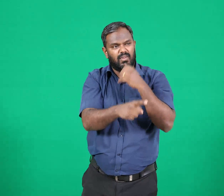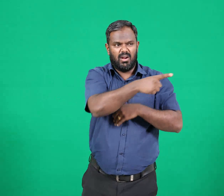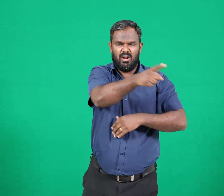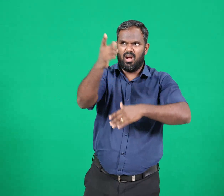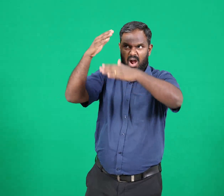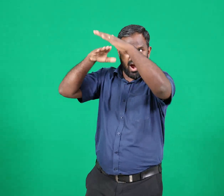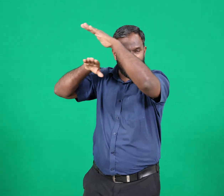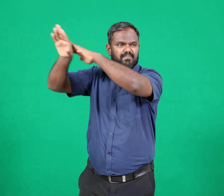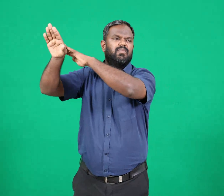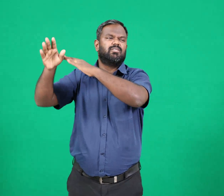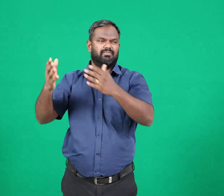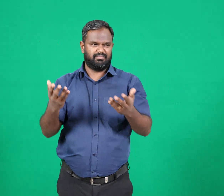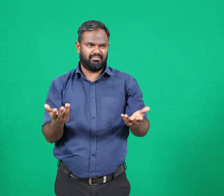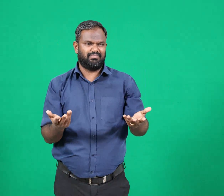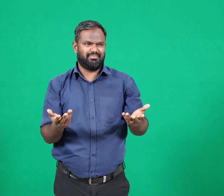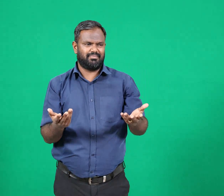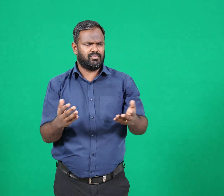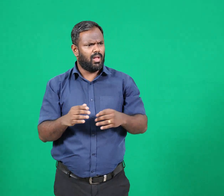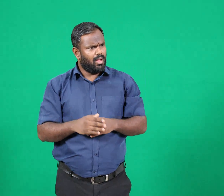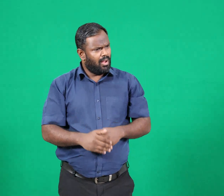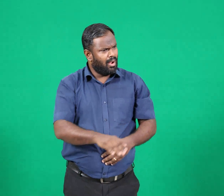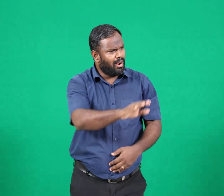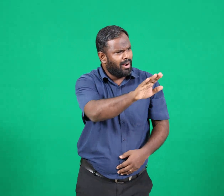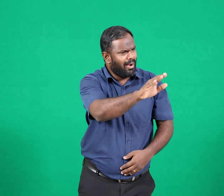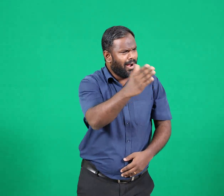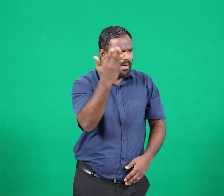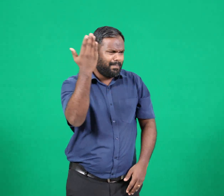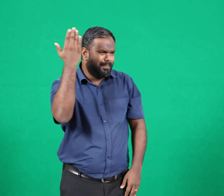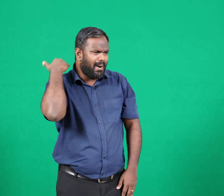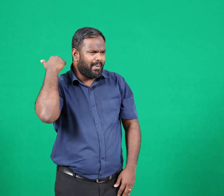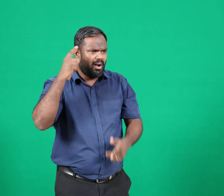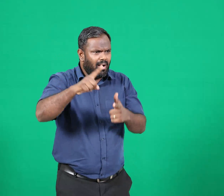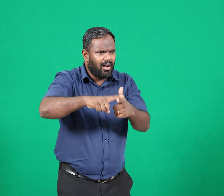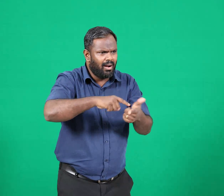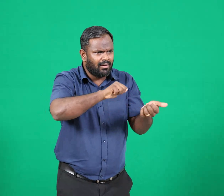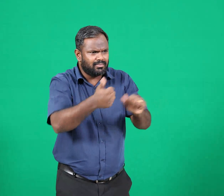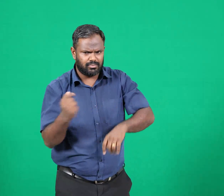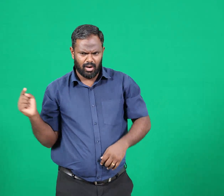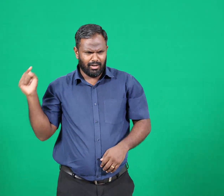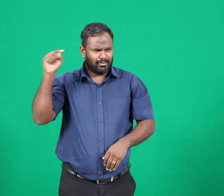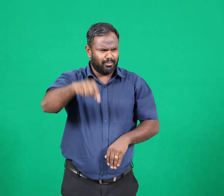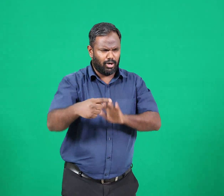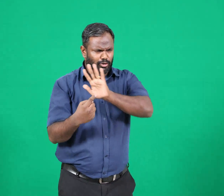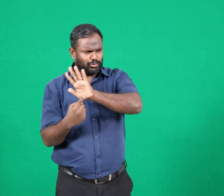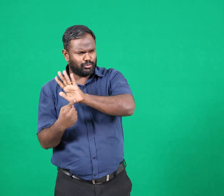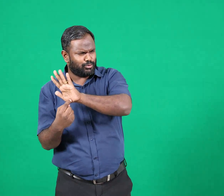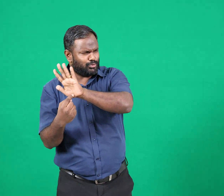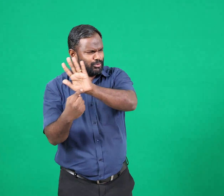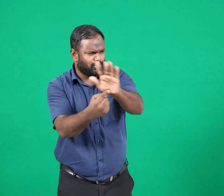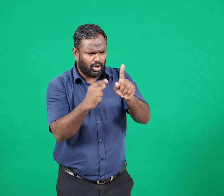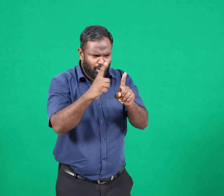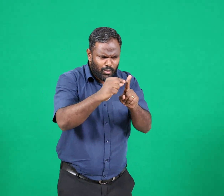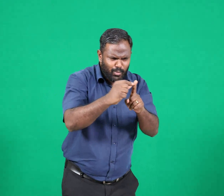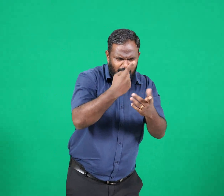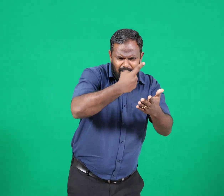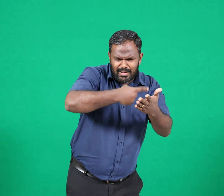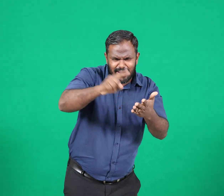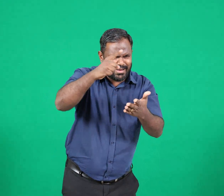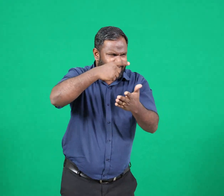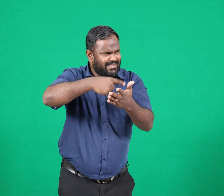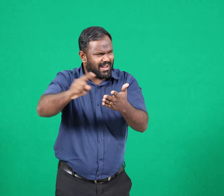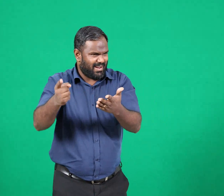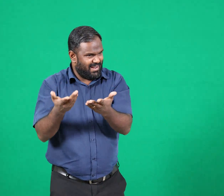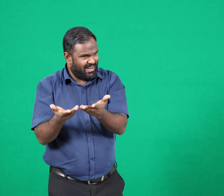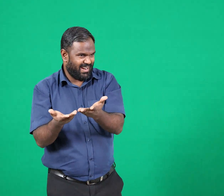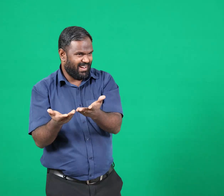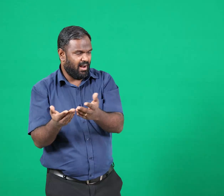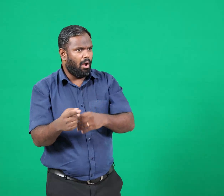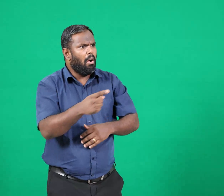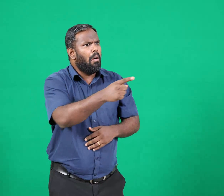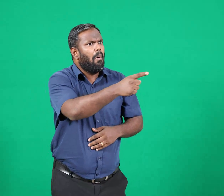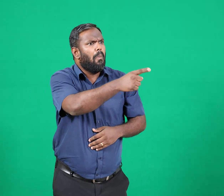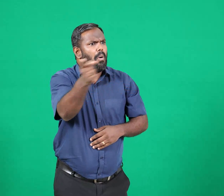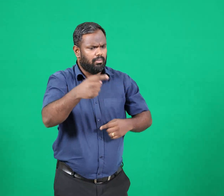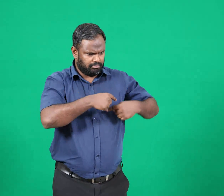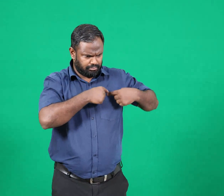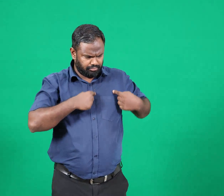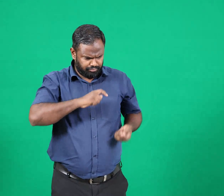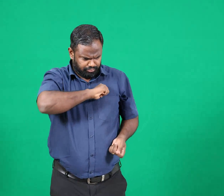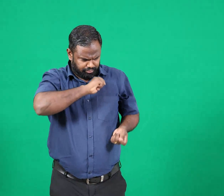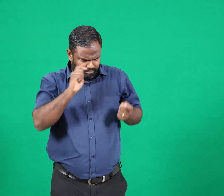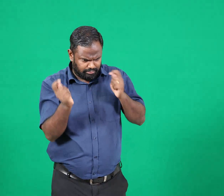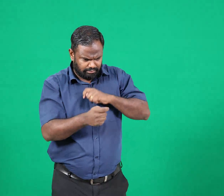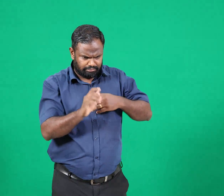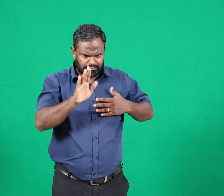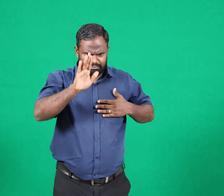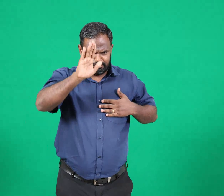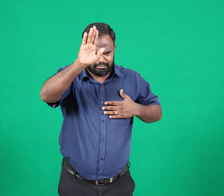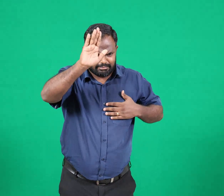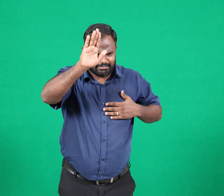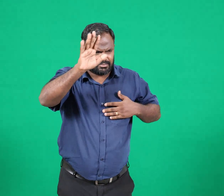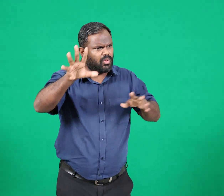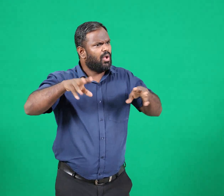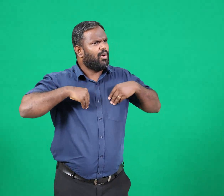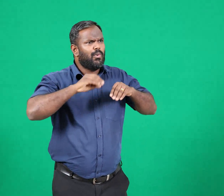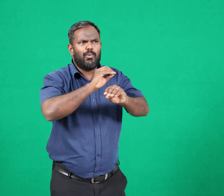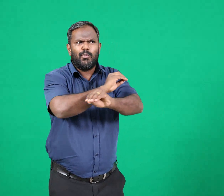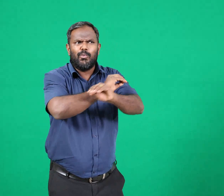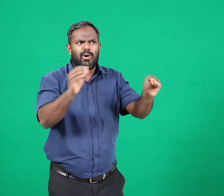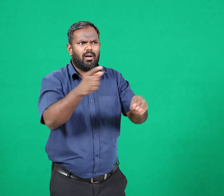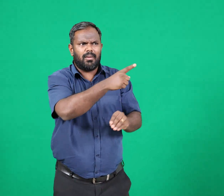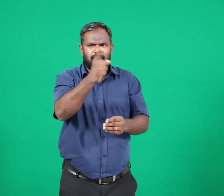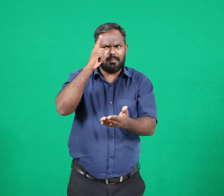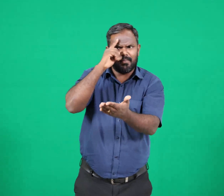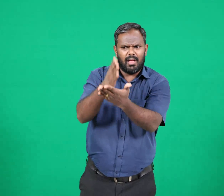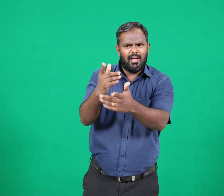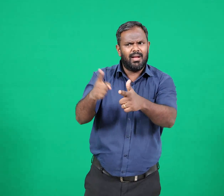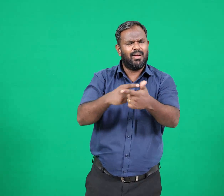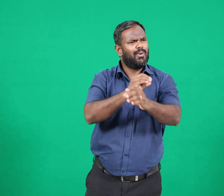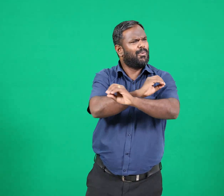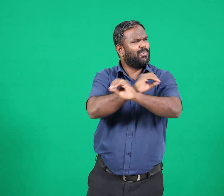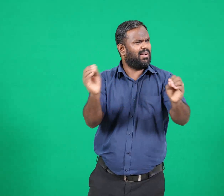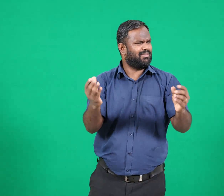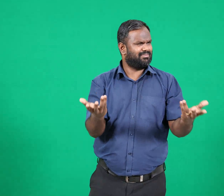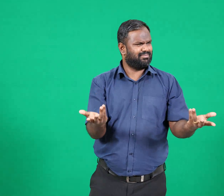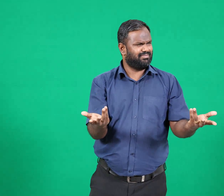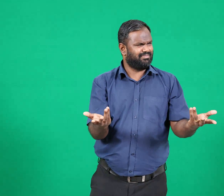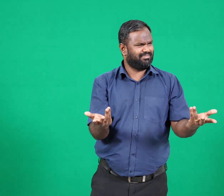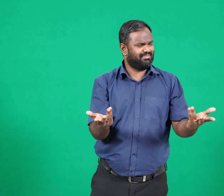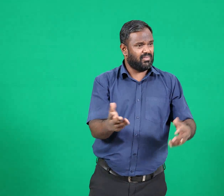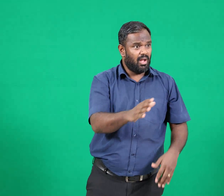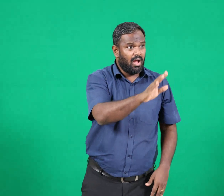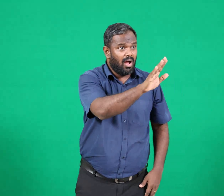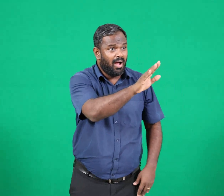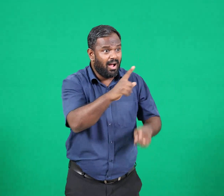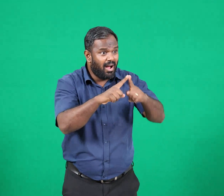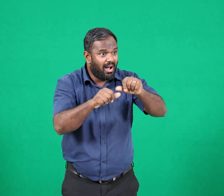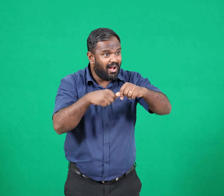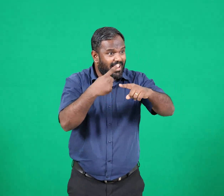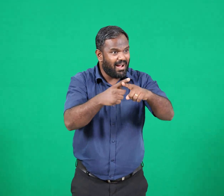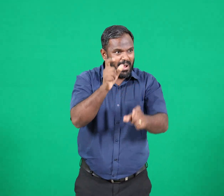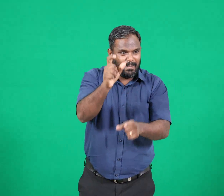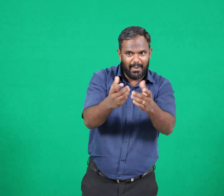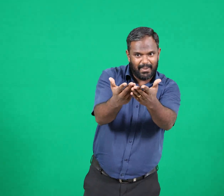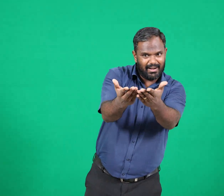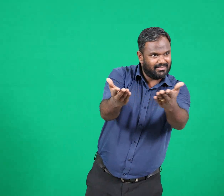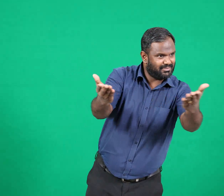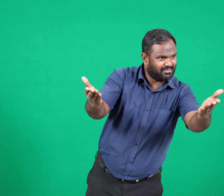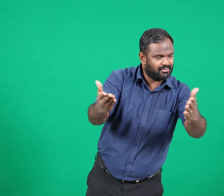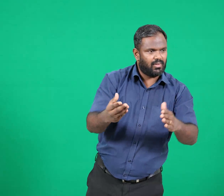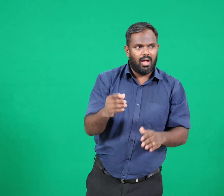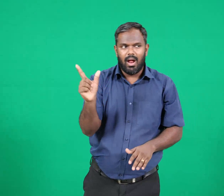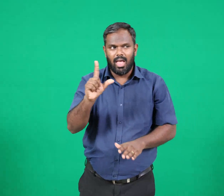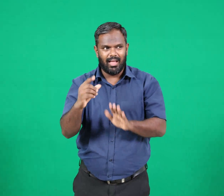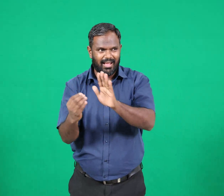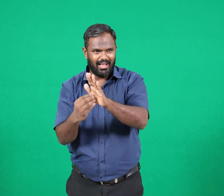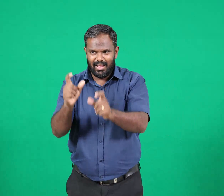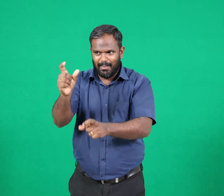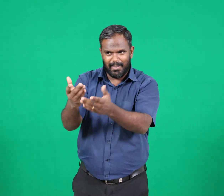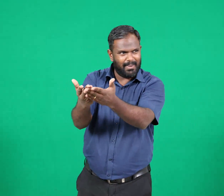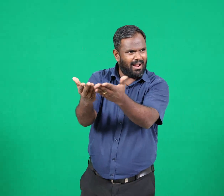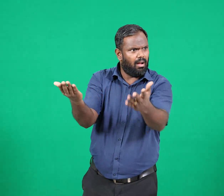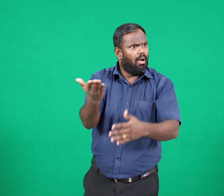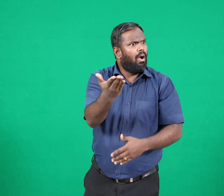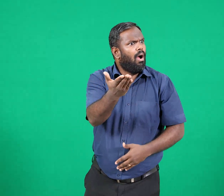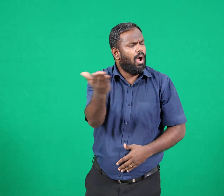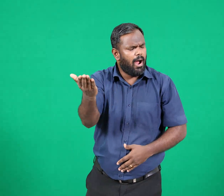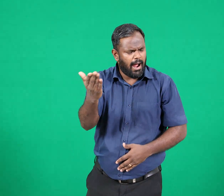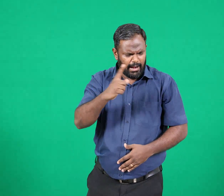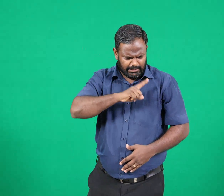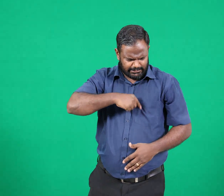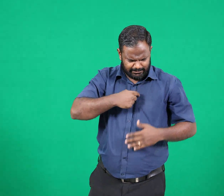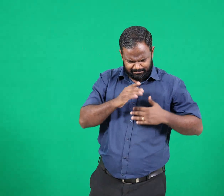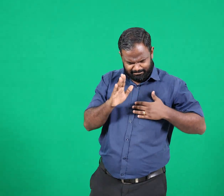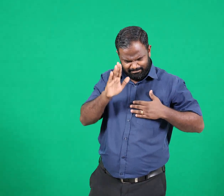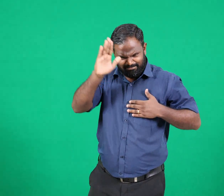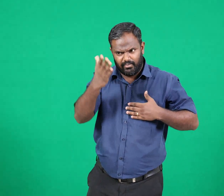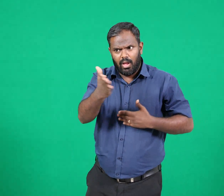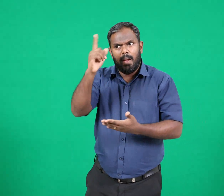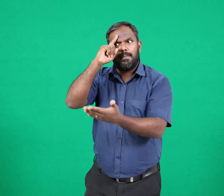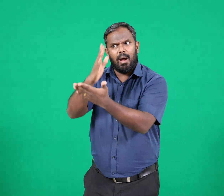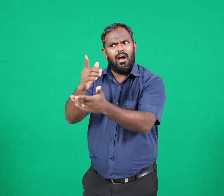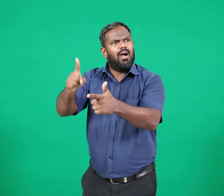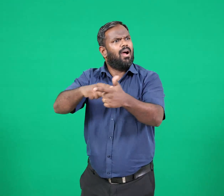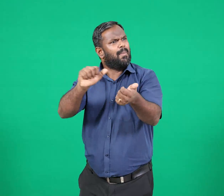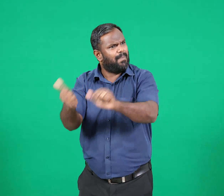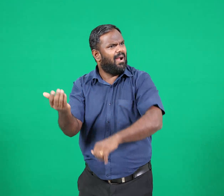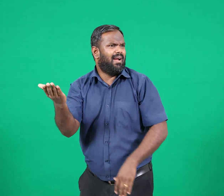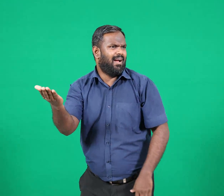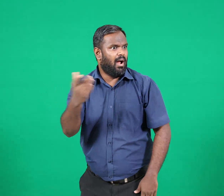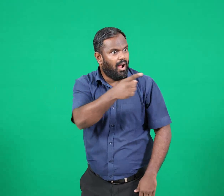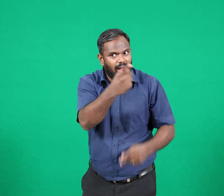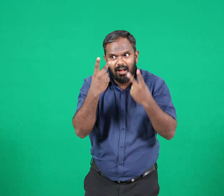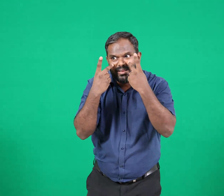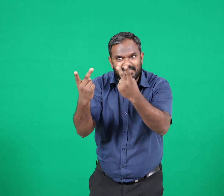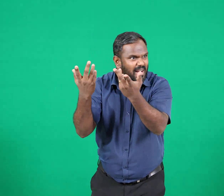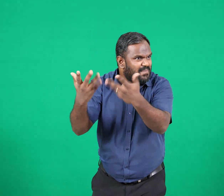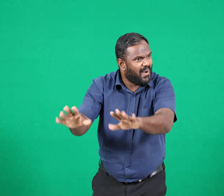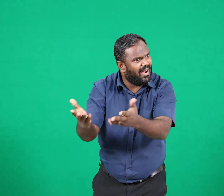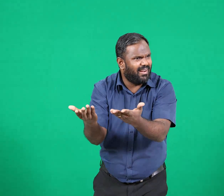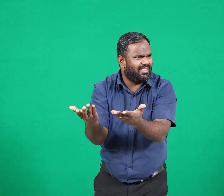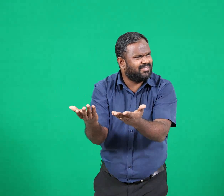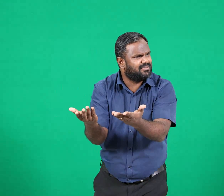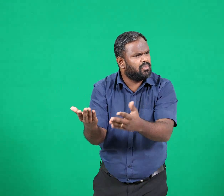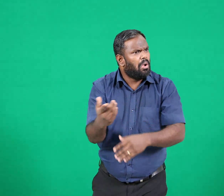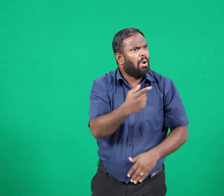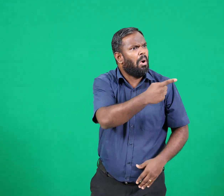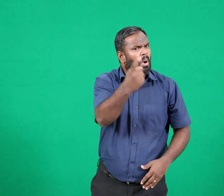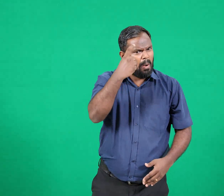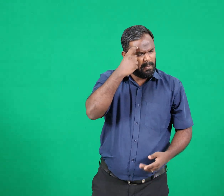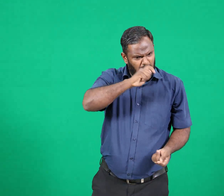For John came to you in a righteous way and you did not believe him, but the tax collectors and prostitutes did.